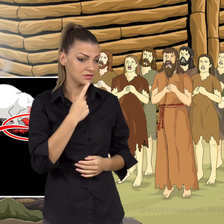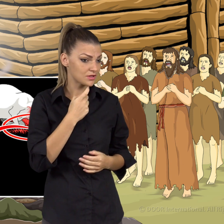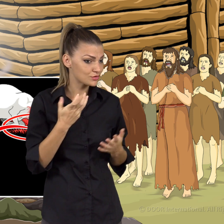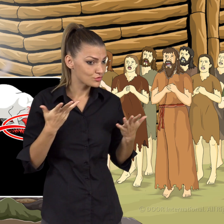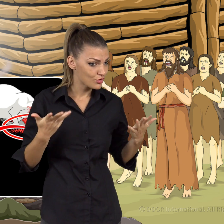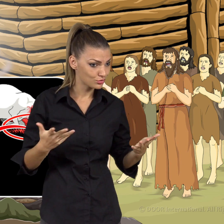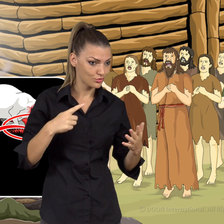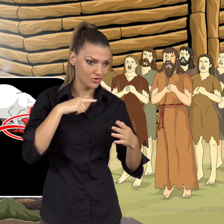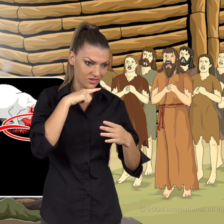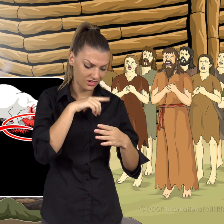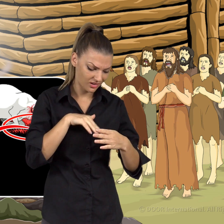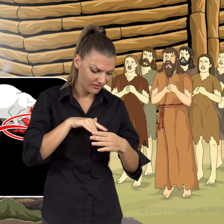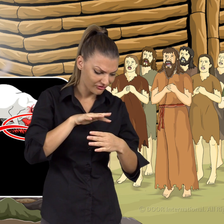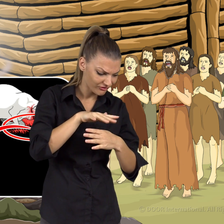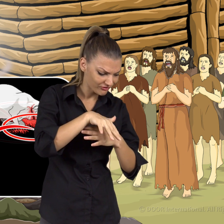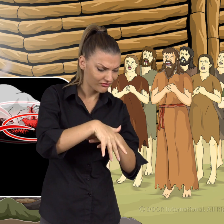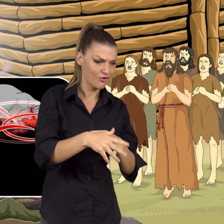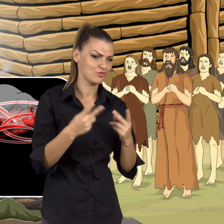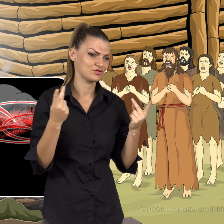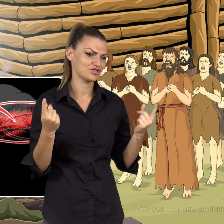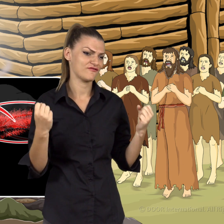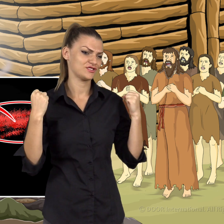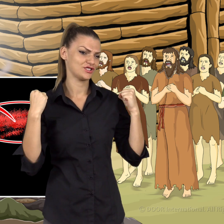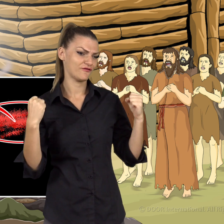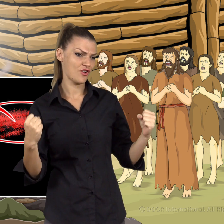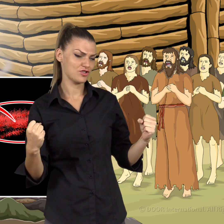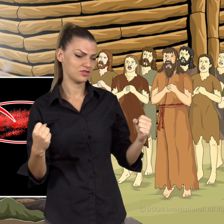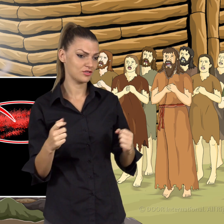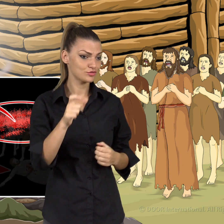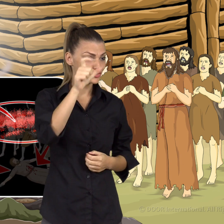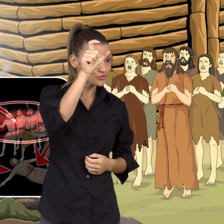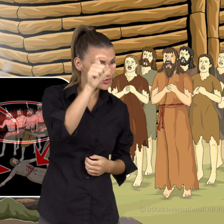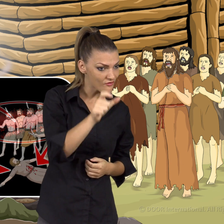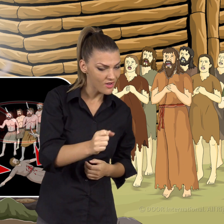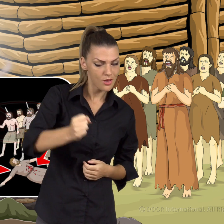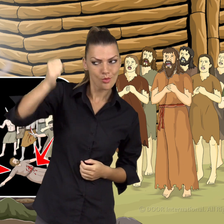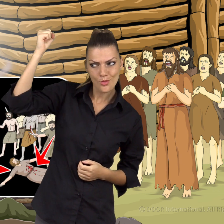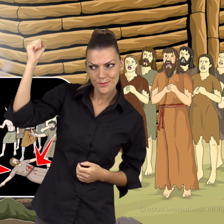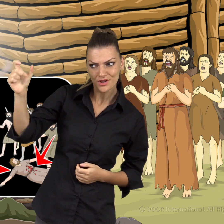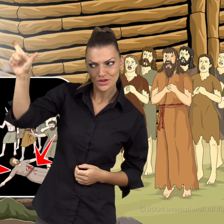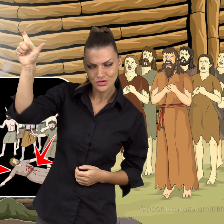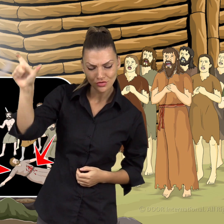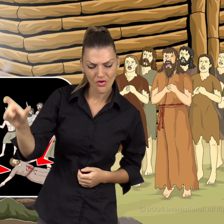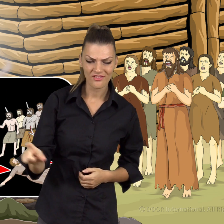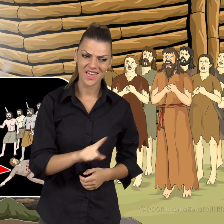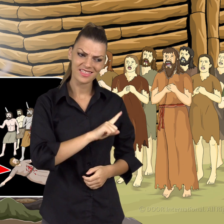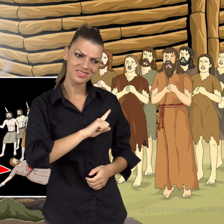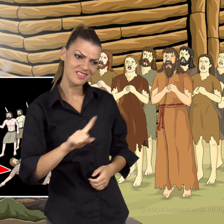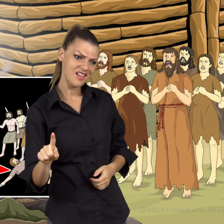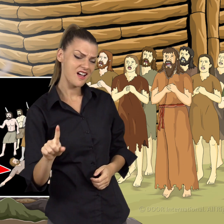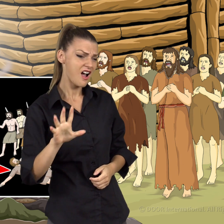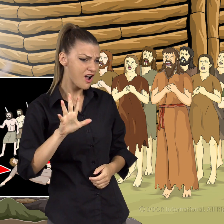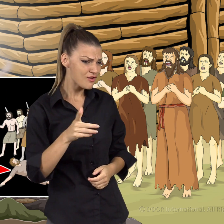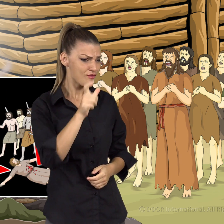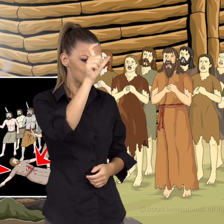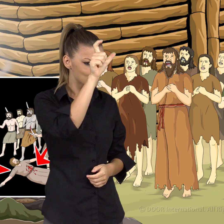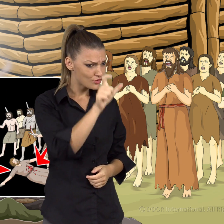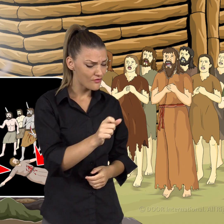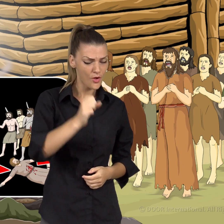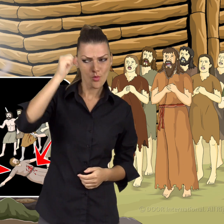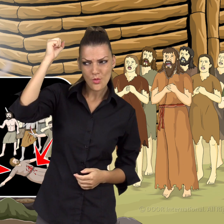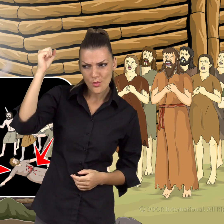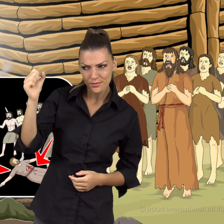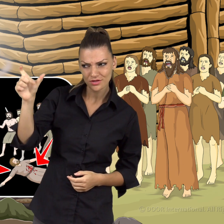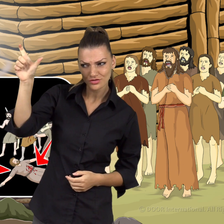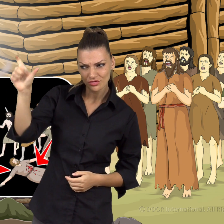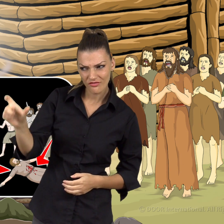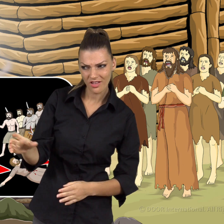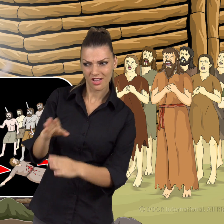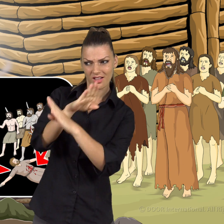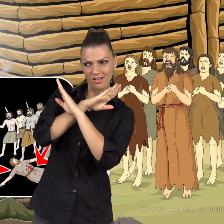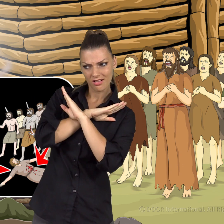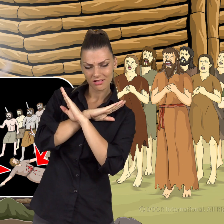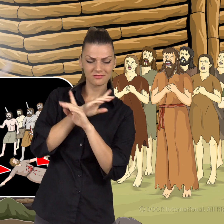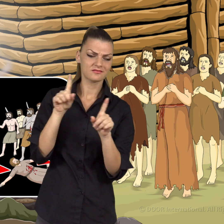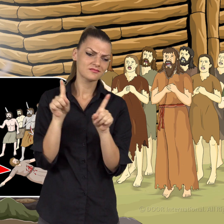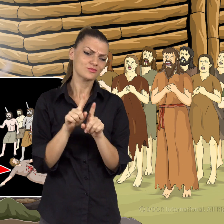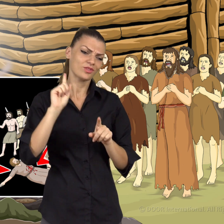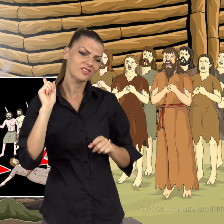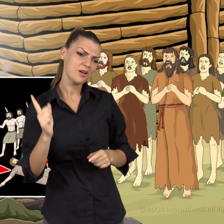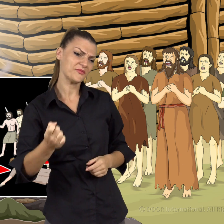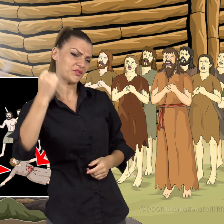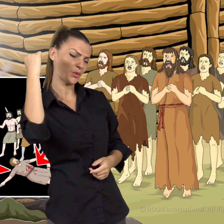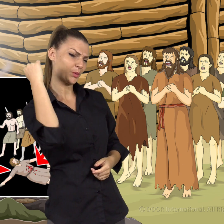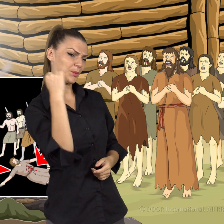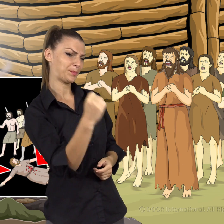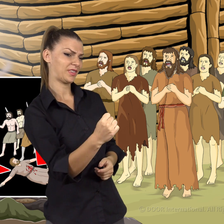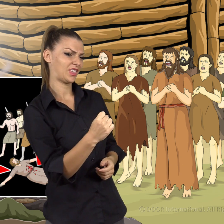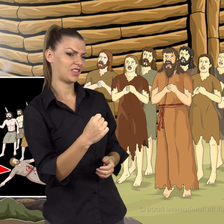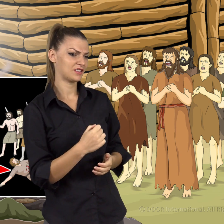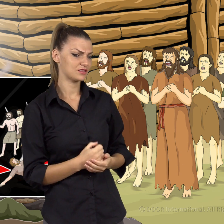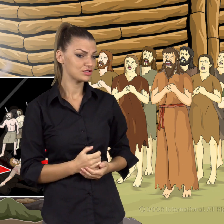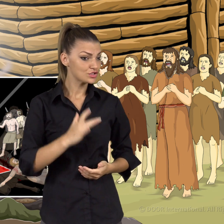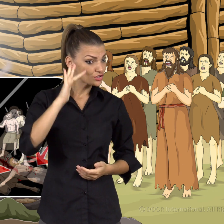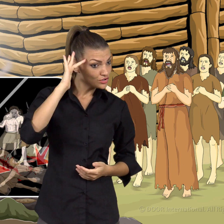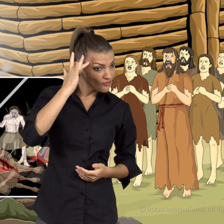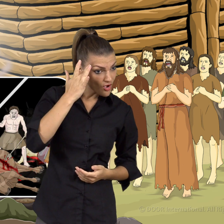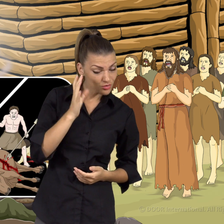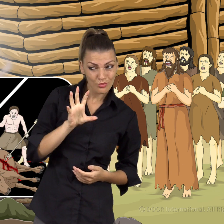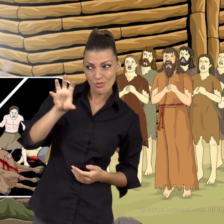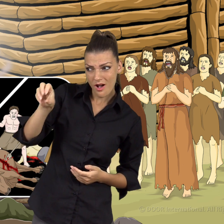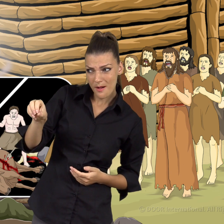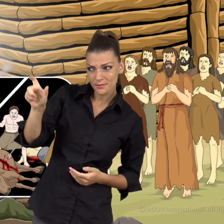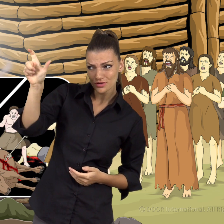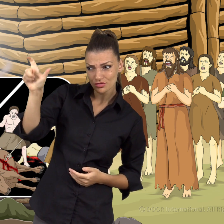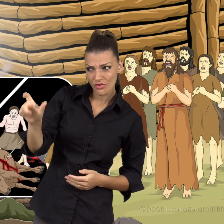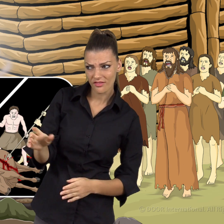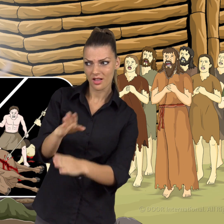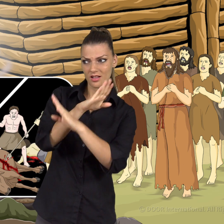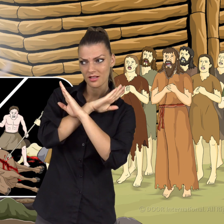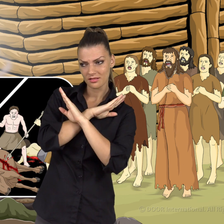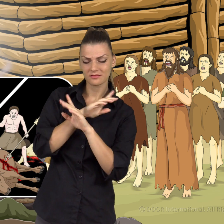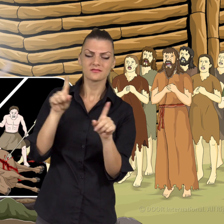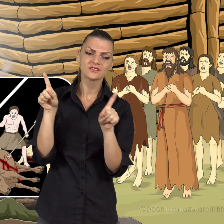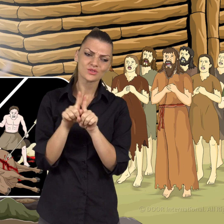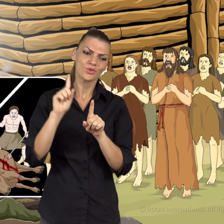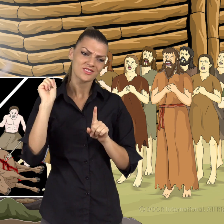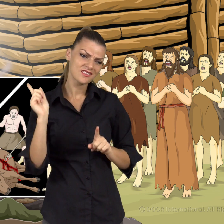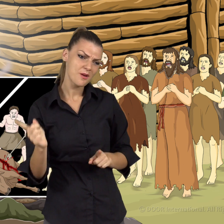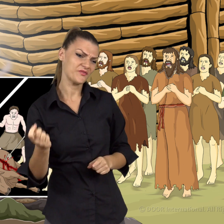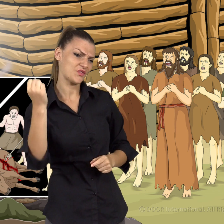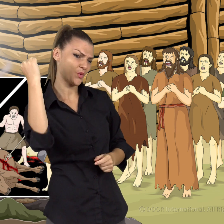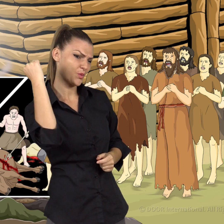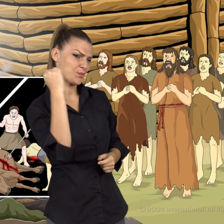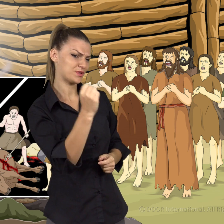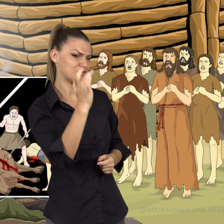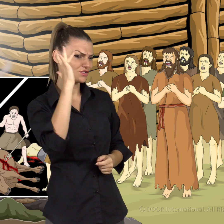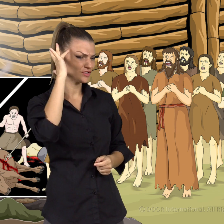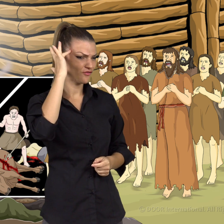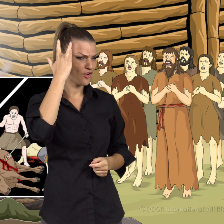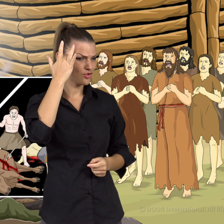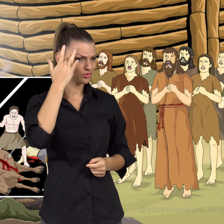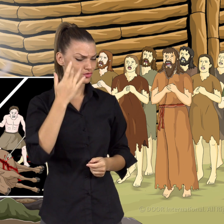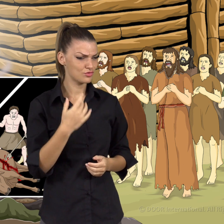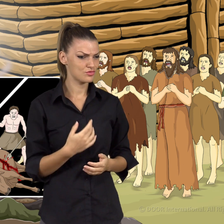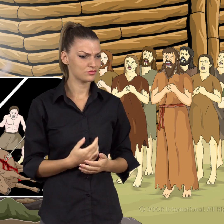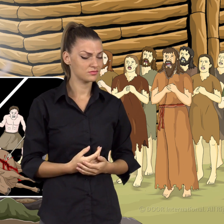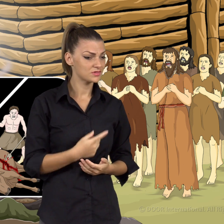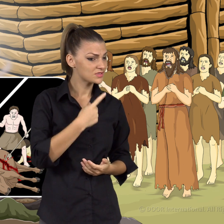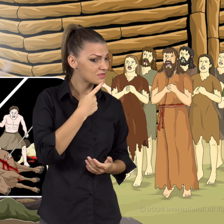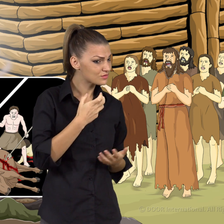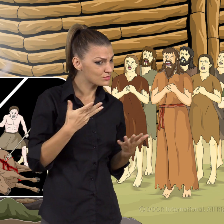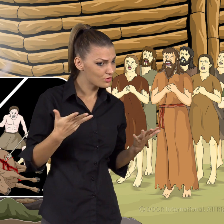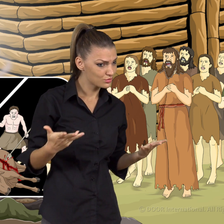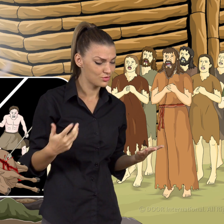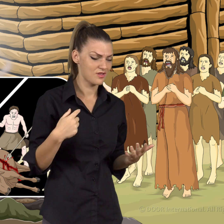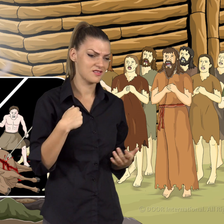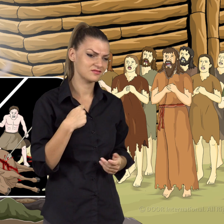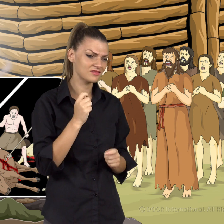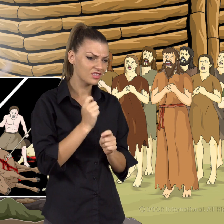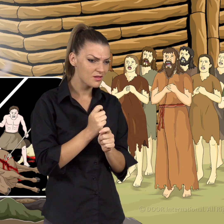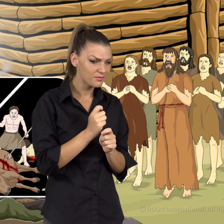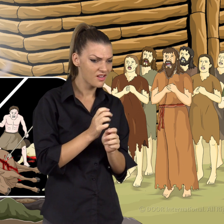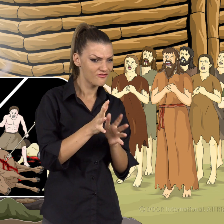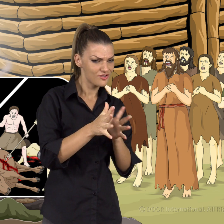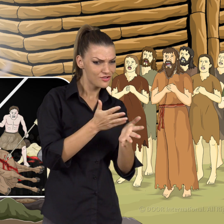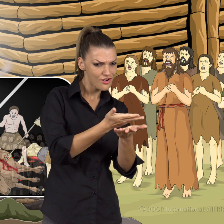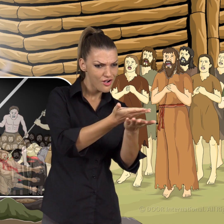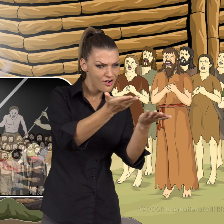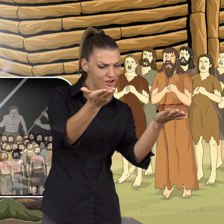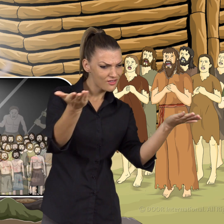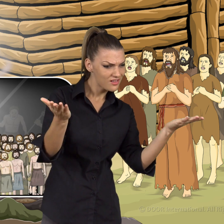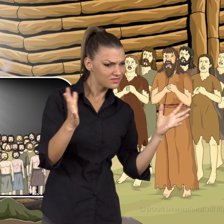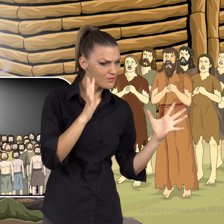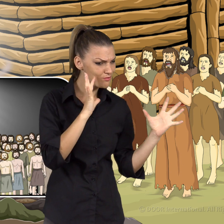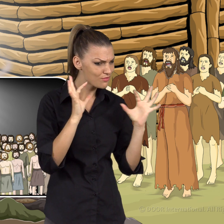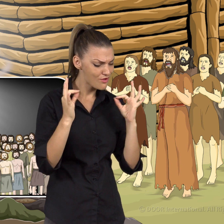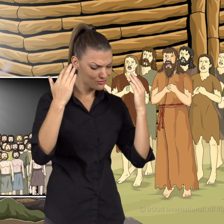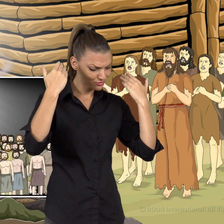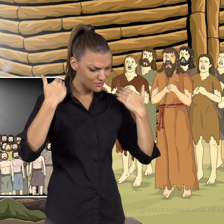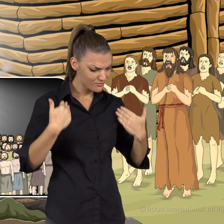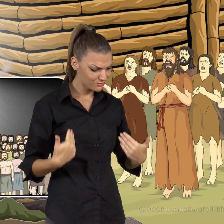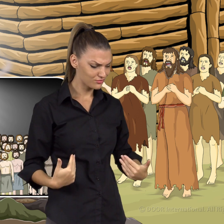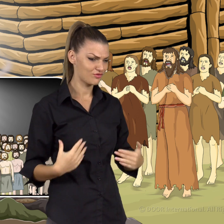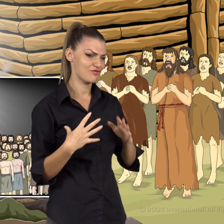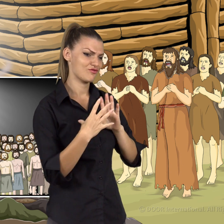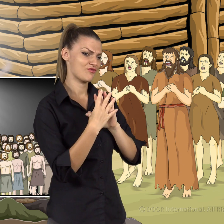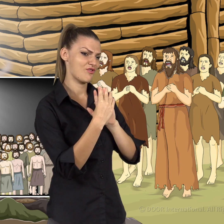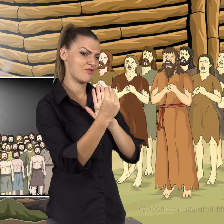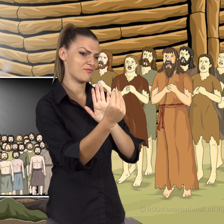And surely I will require the life of any man or beast by whose hand your lifeblood is shed. I will demand an accounting from anyone who takes the life of his fellow man: Whoever sheds the blood of man, by man his blood will be shed;